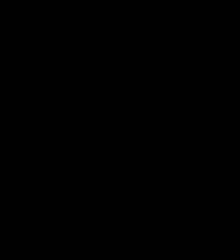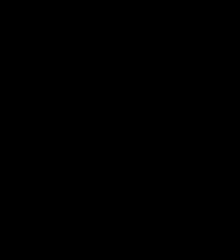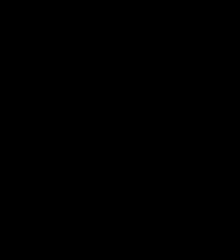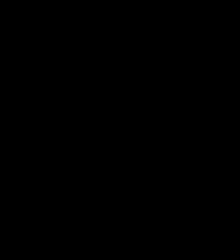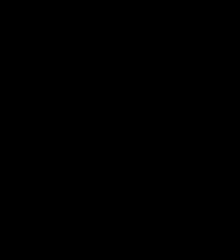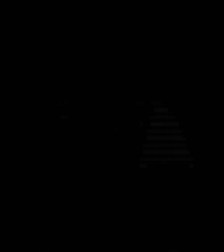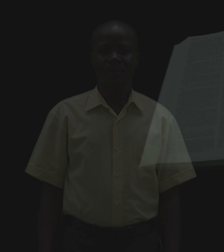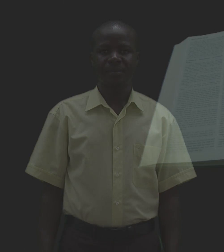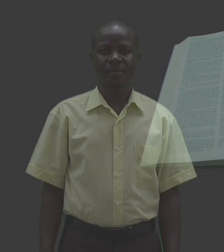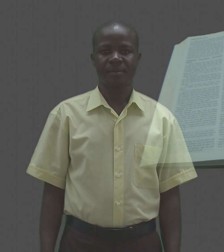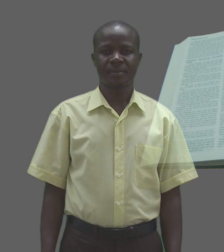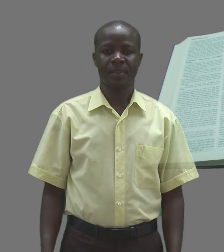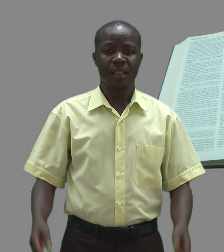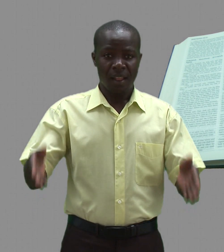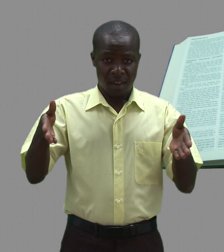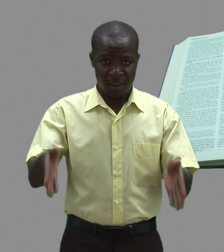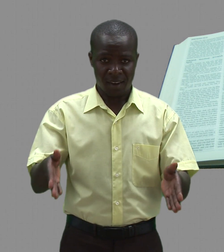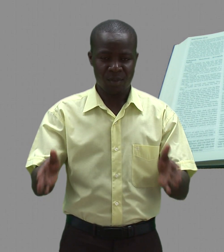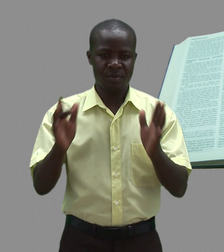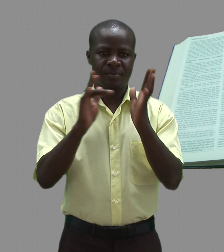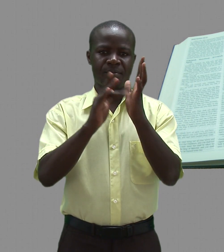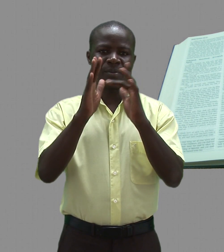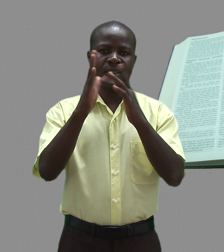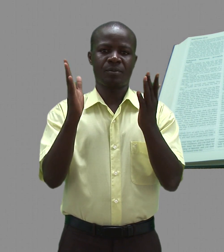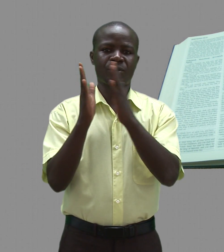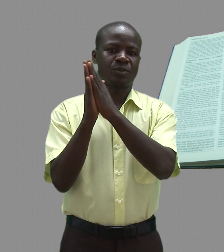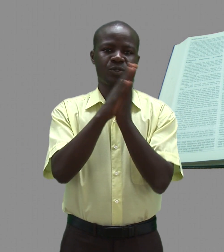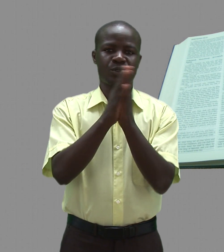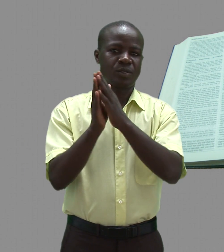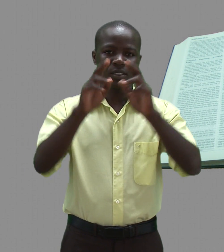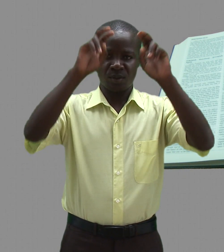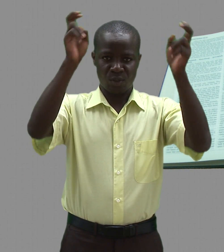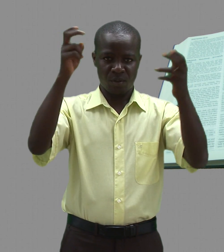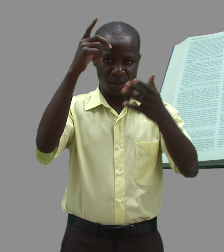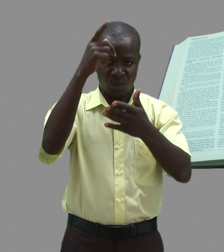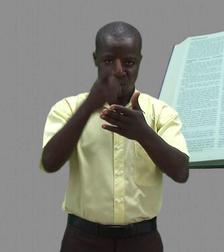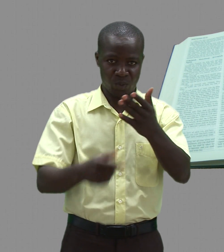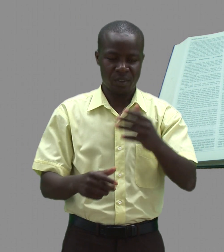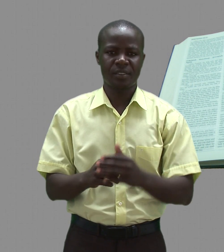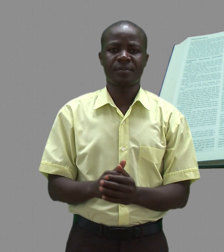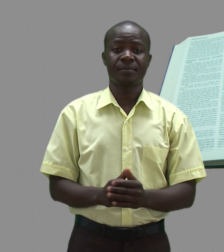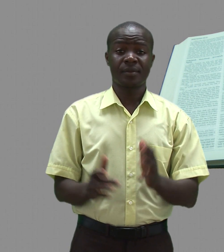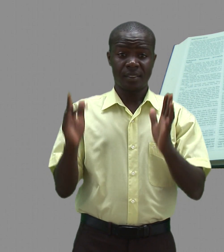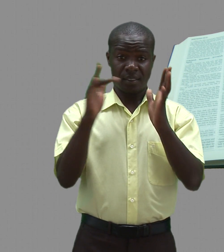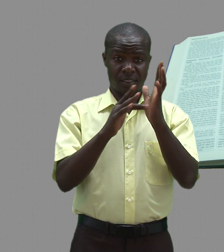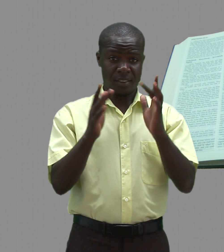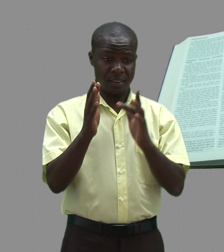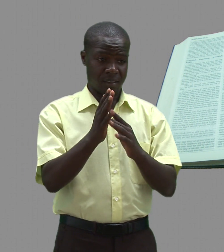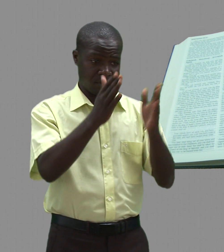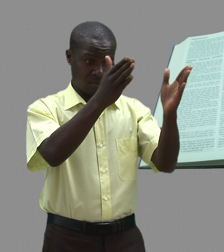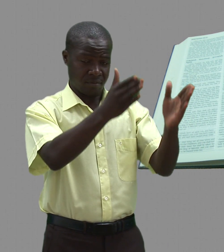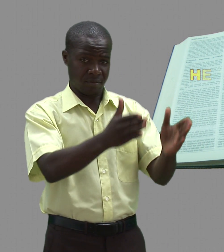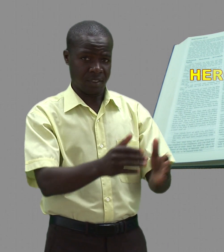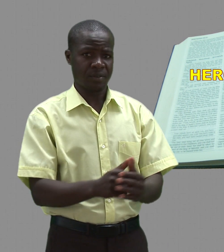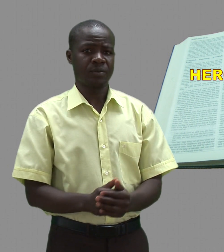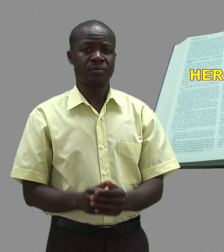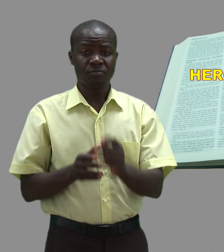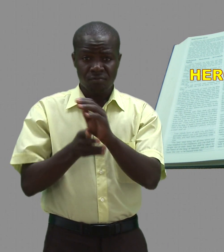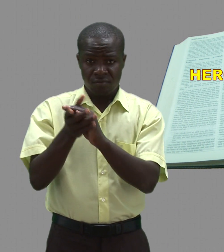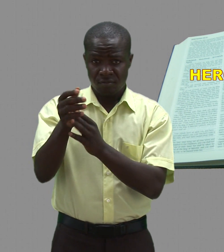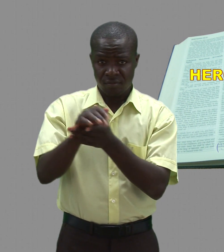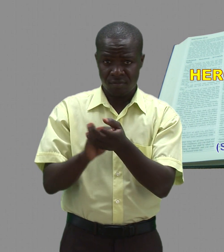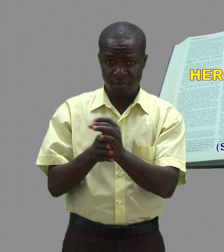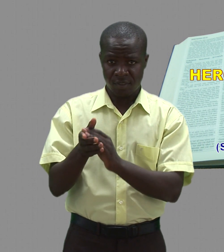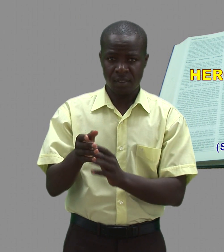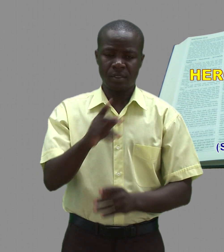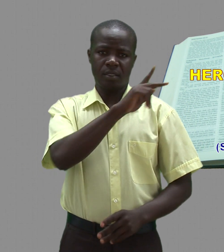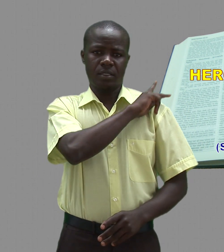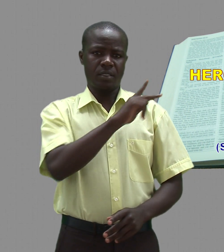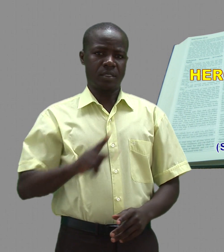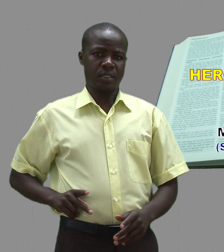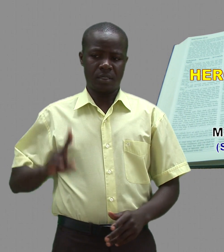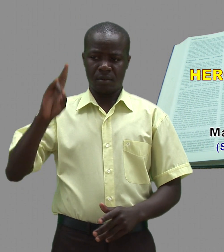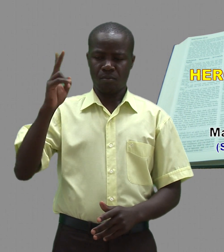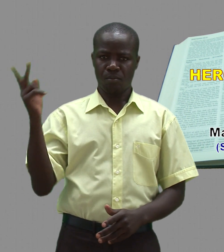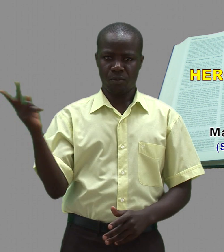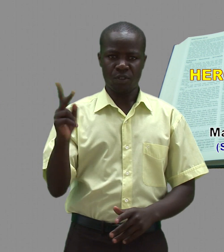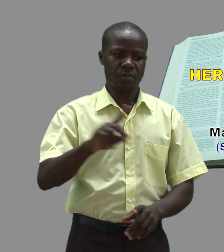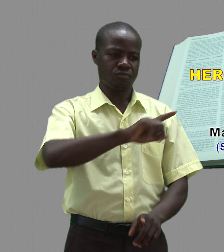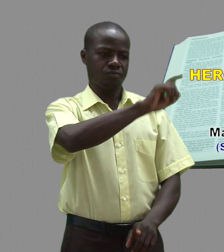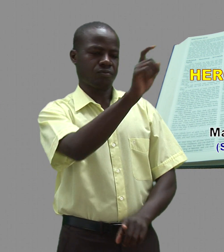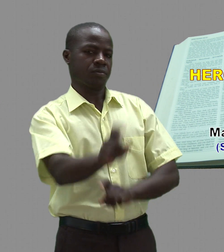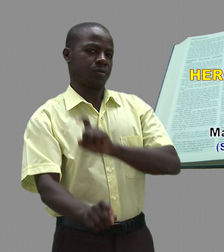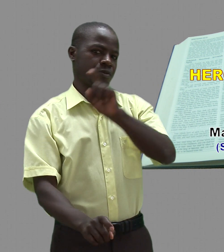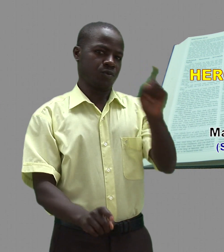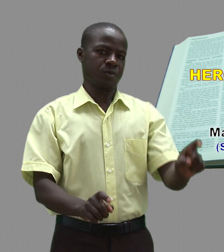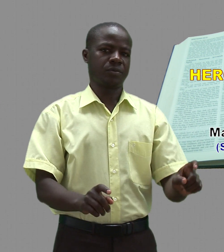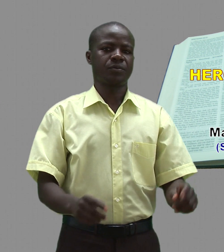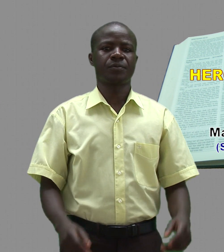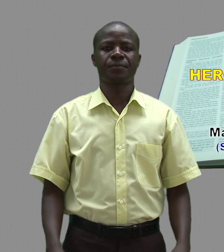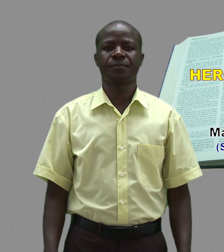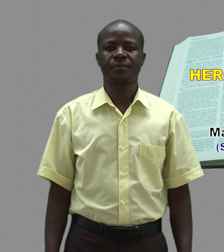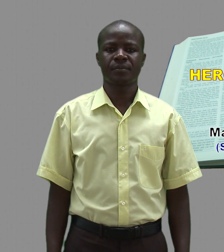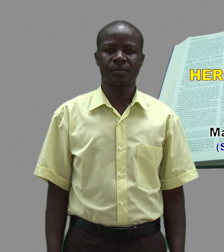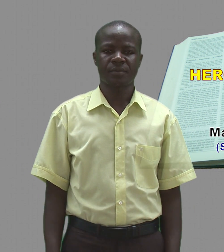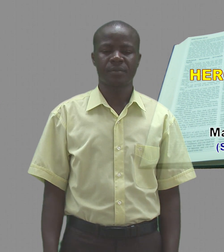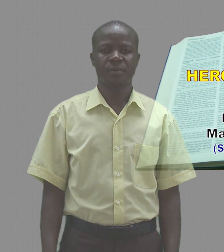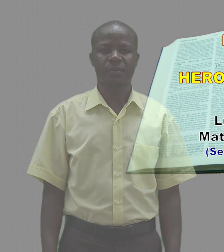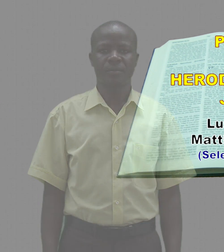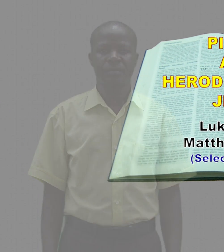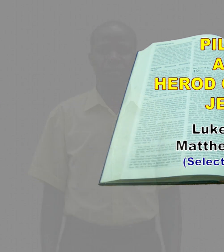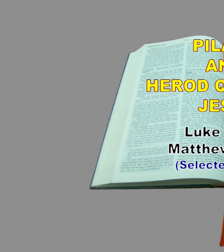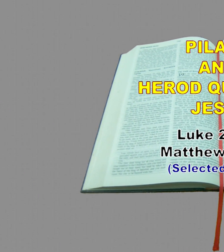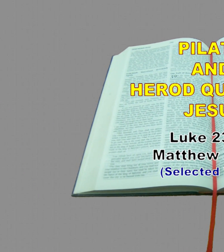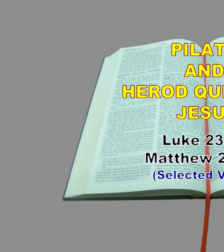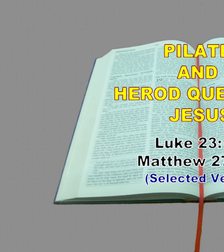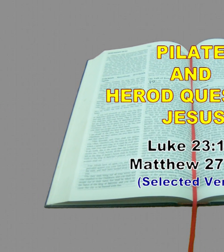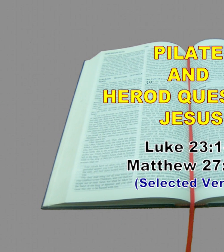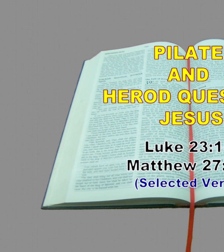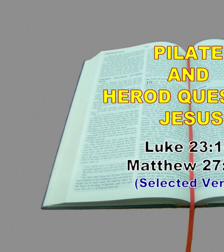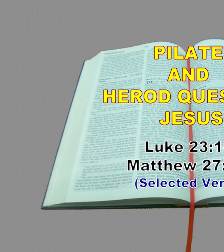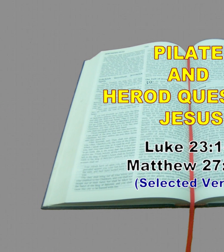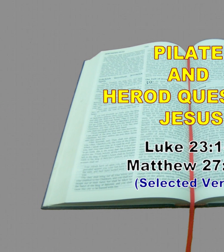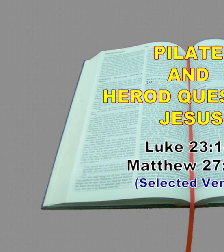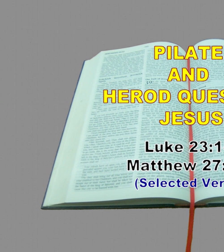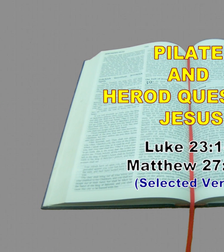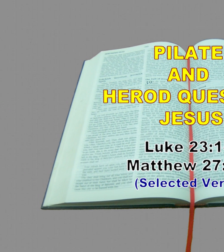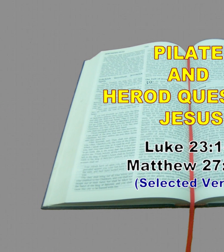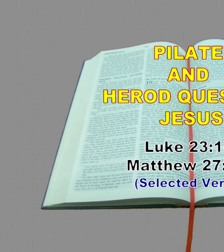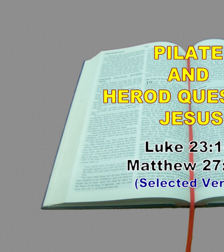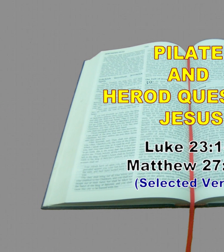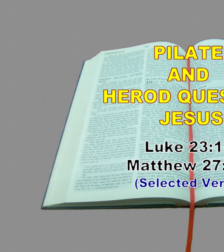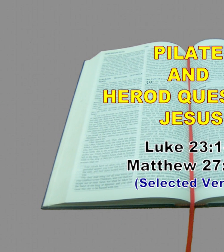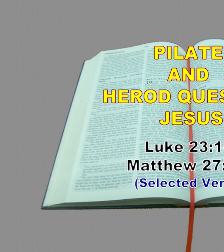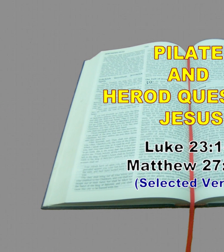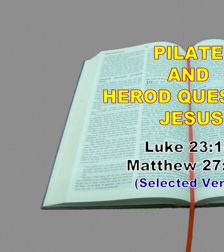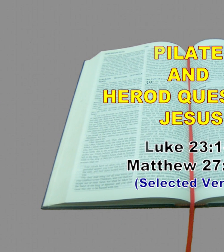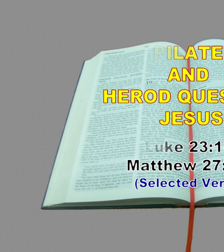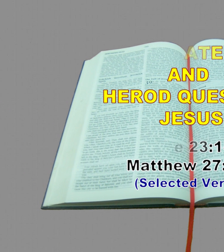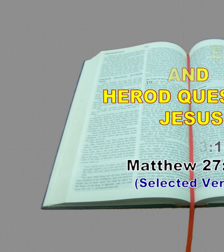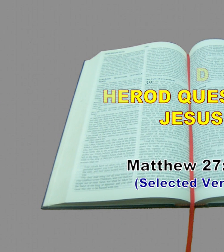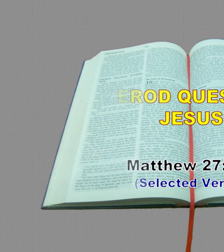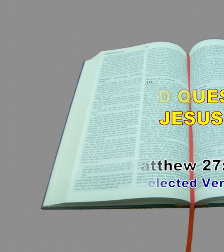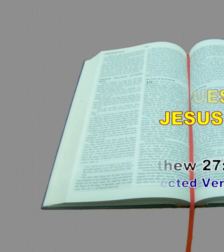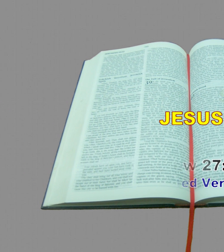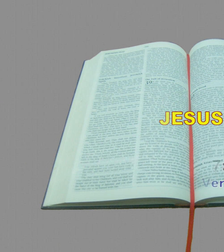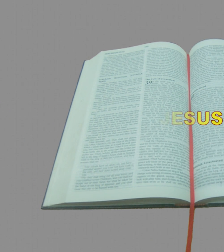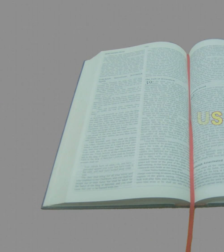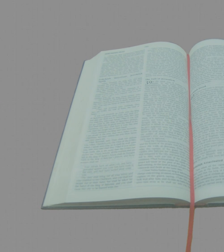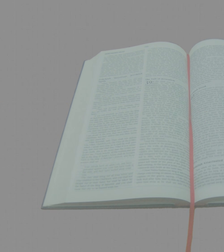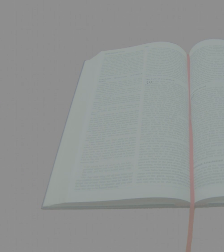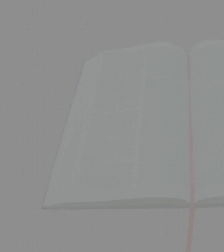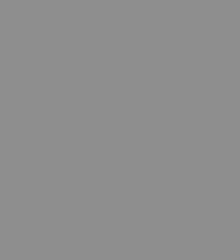Pilate and Herod question Jesus